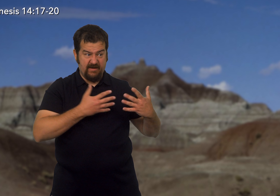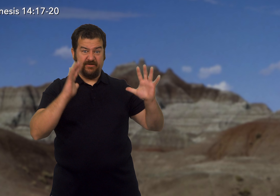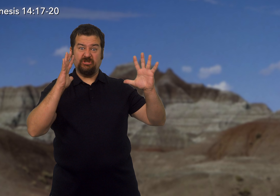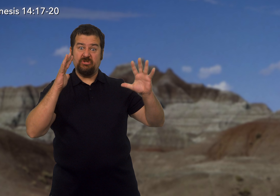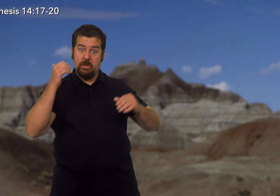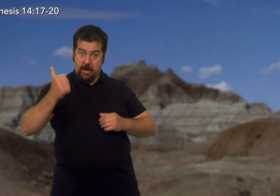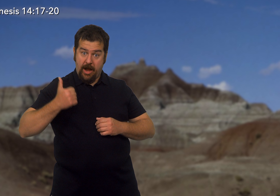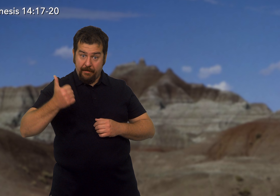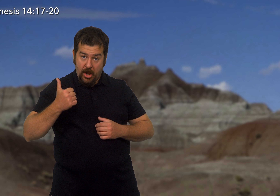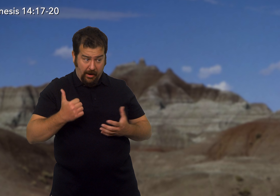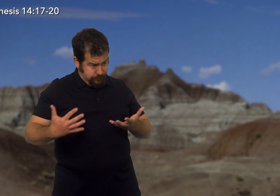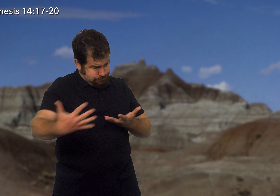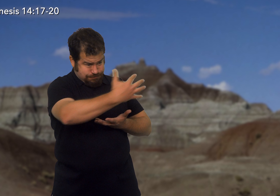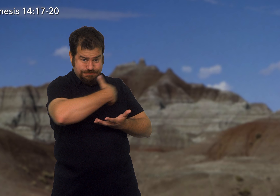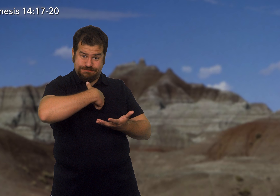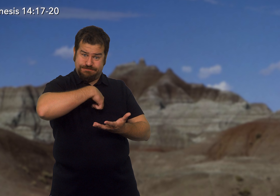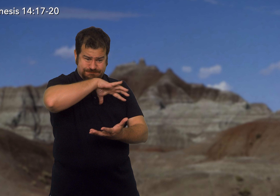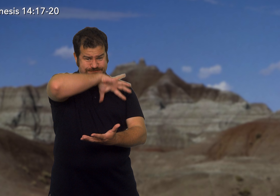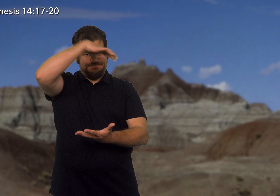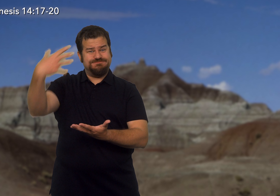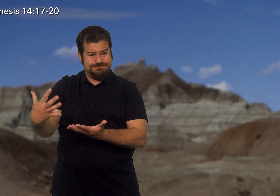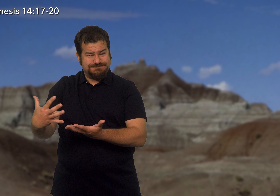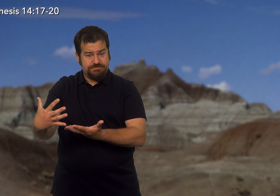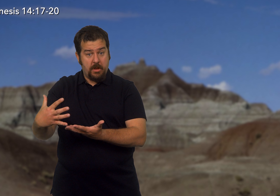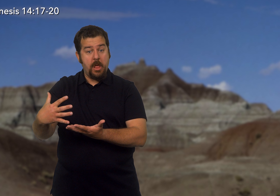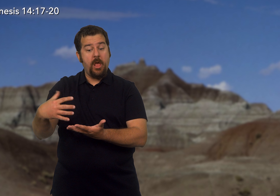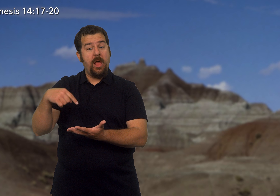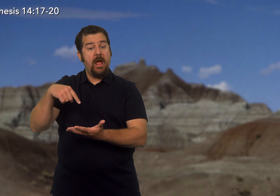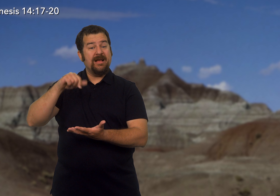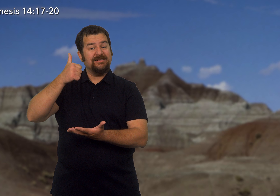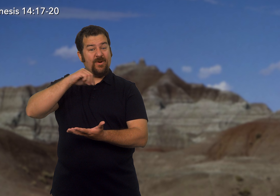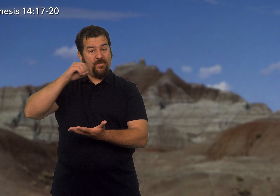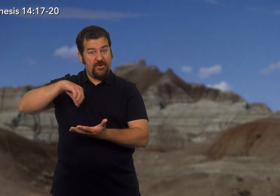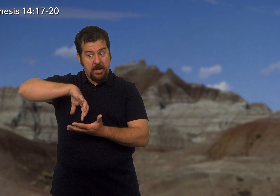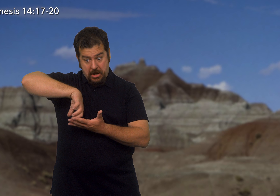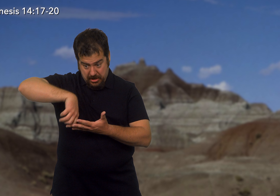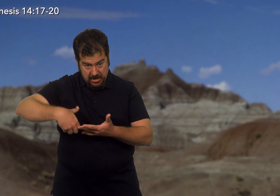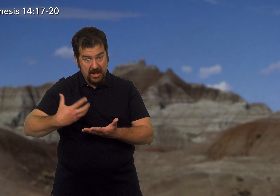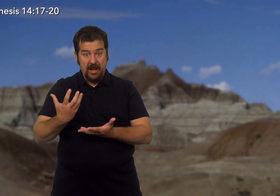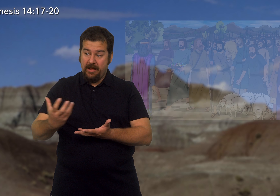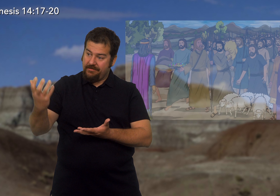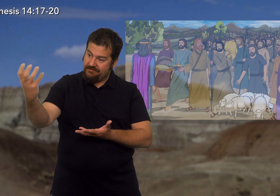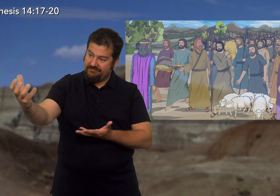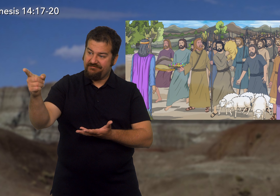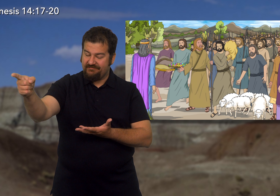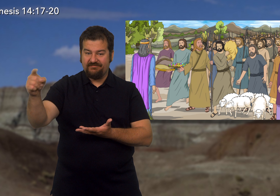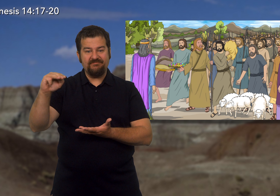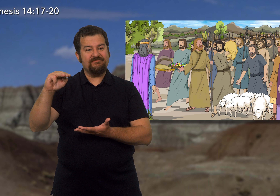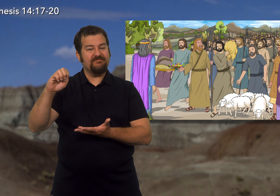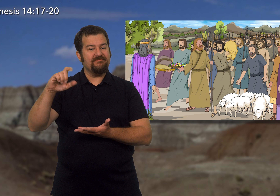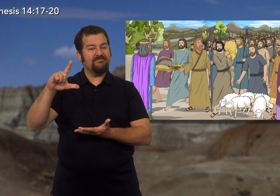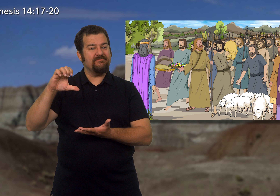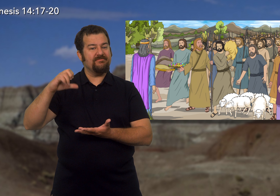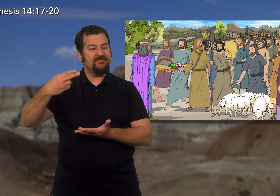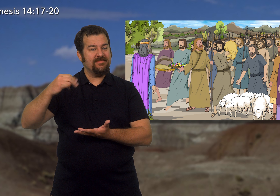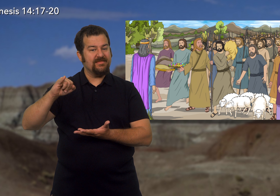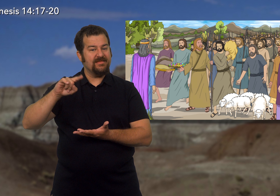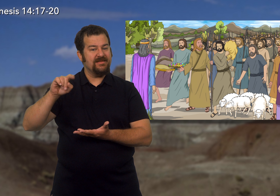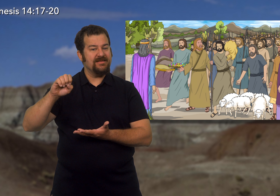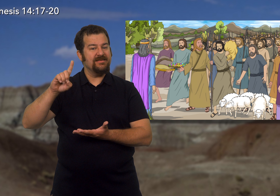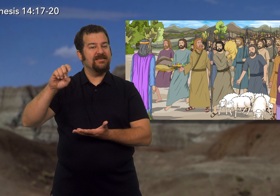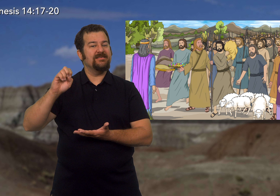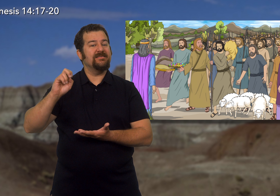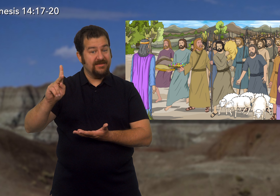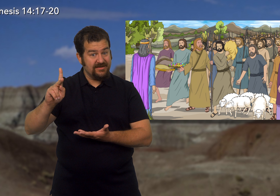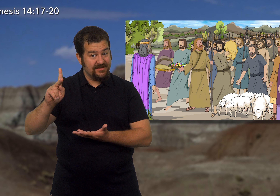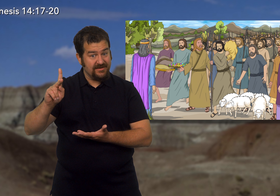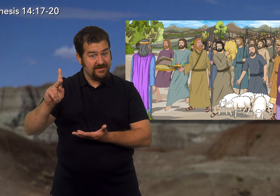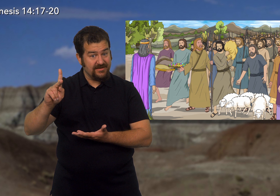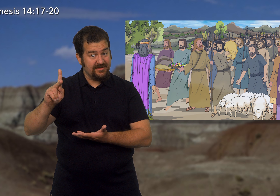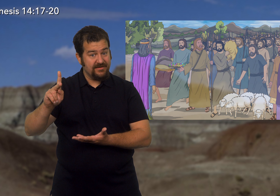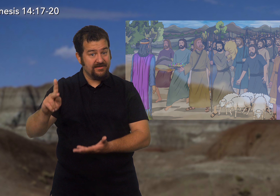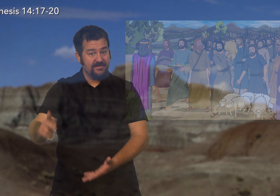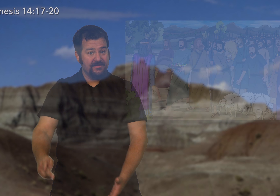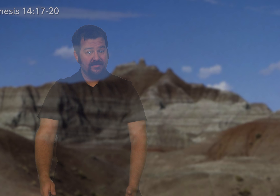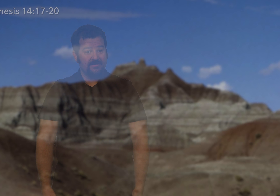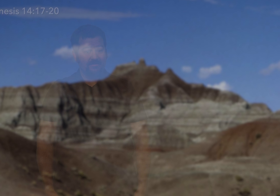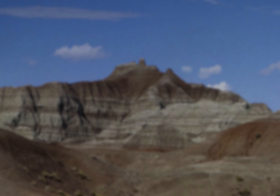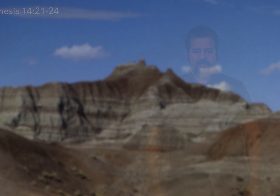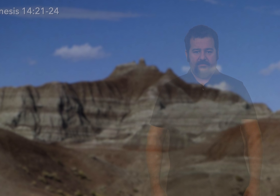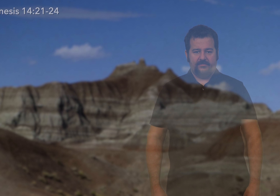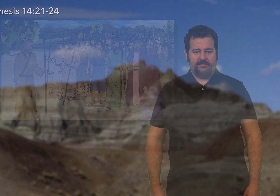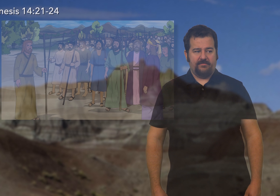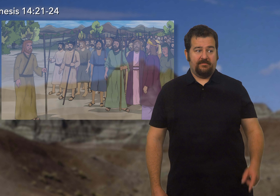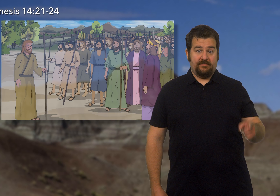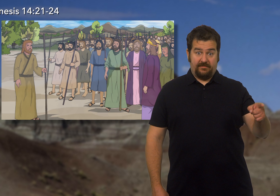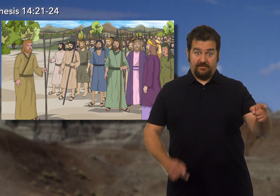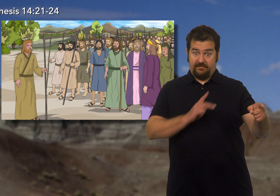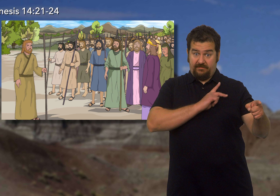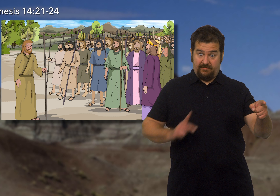Then Abram gave Melchizedek a tenth of everything.